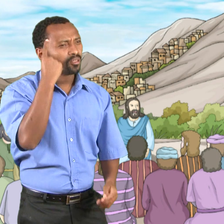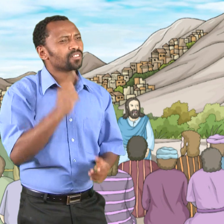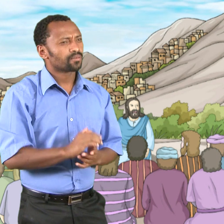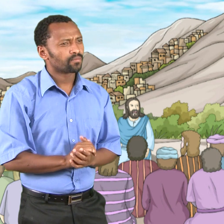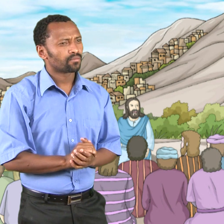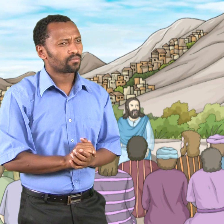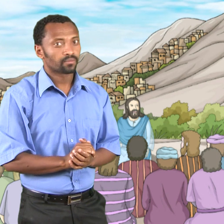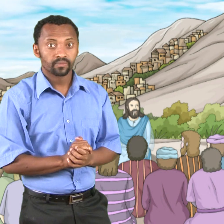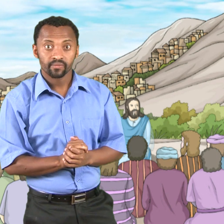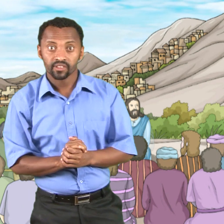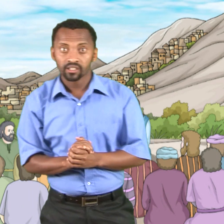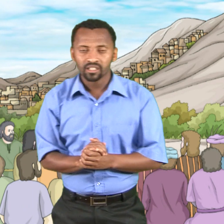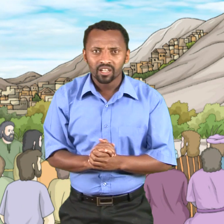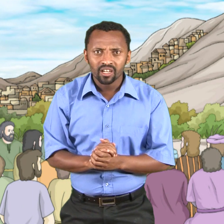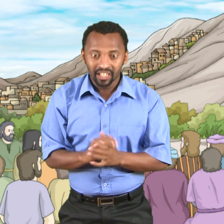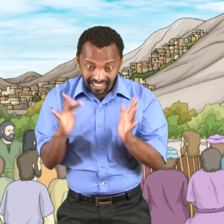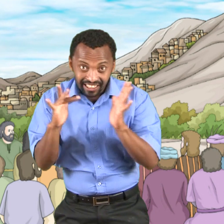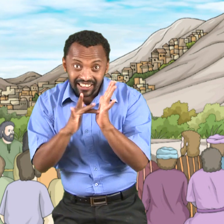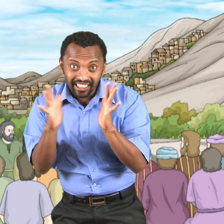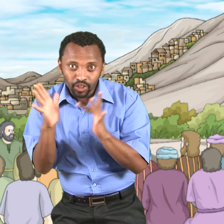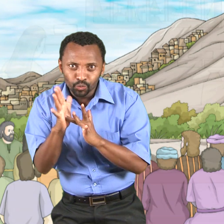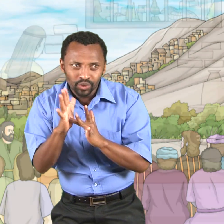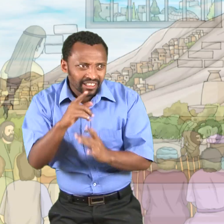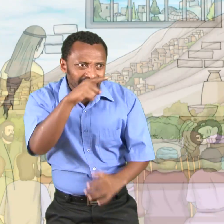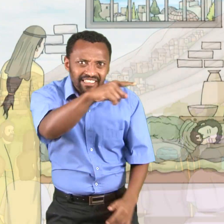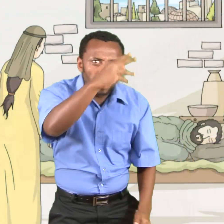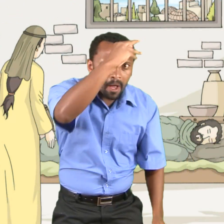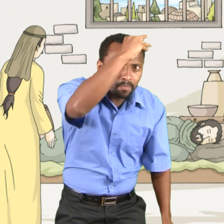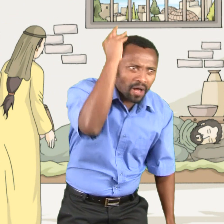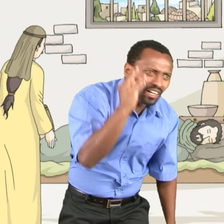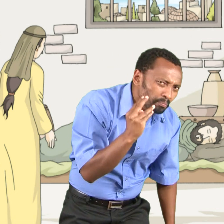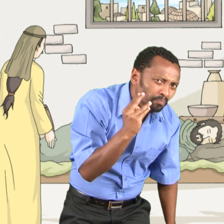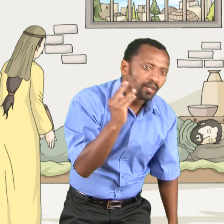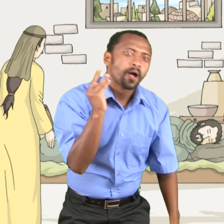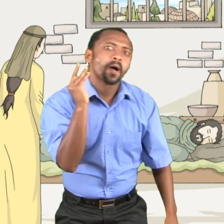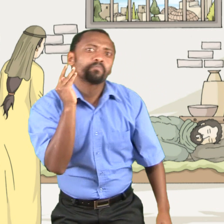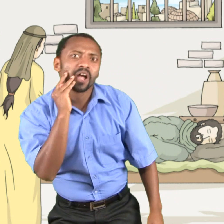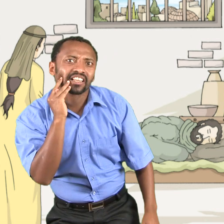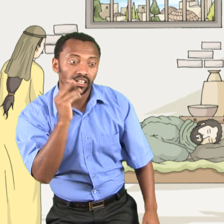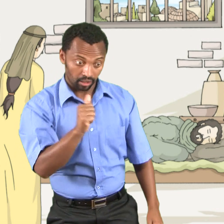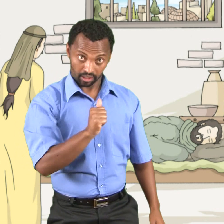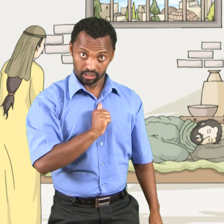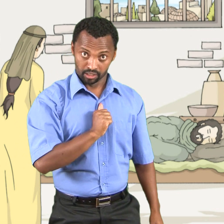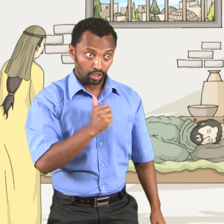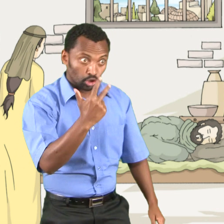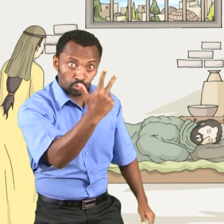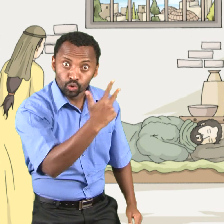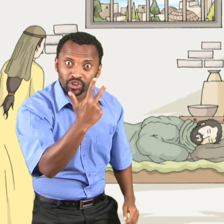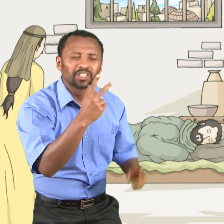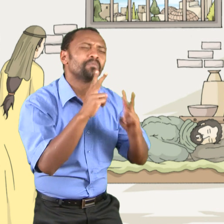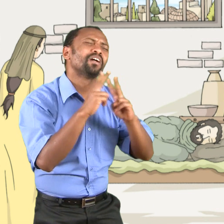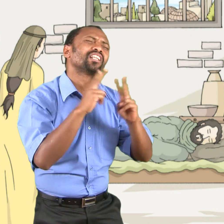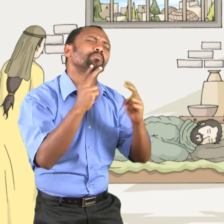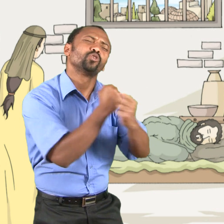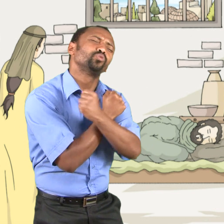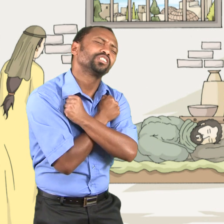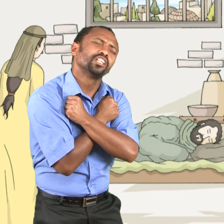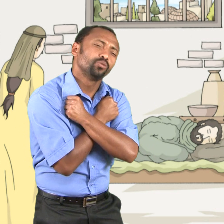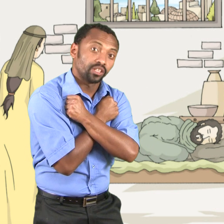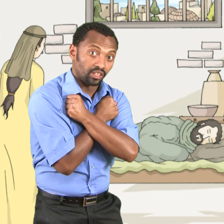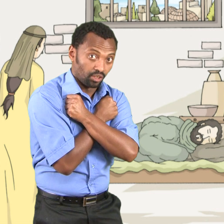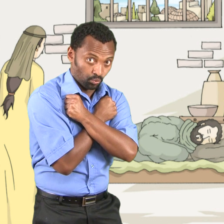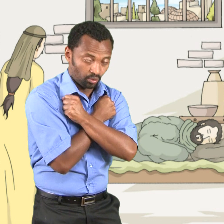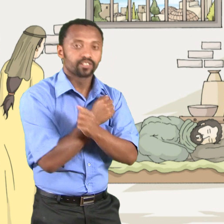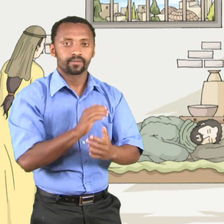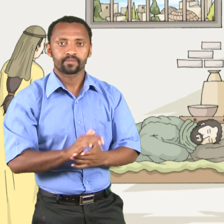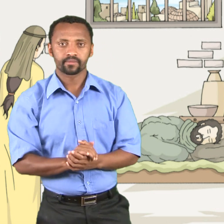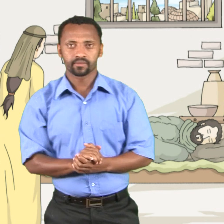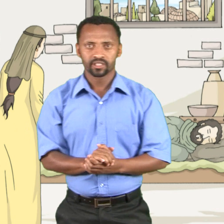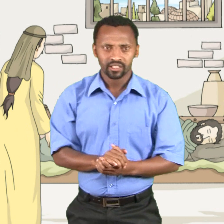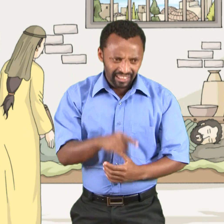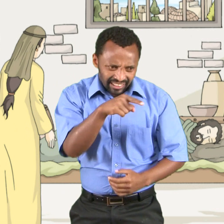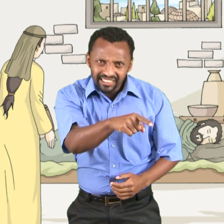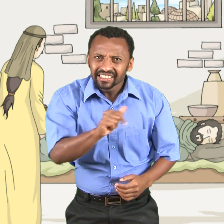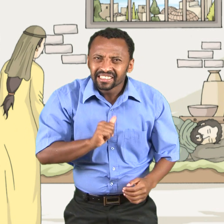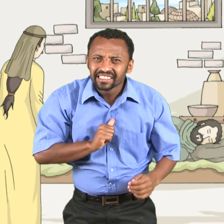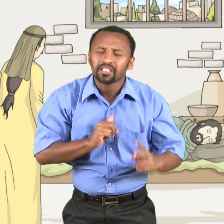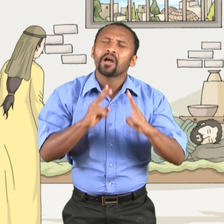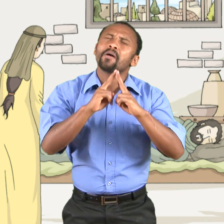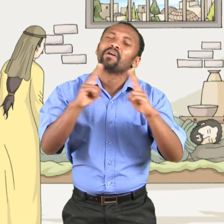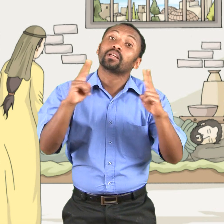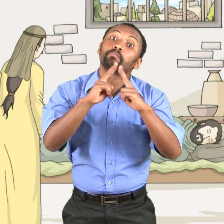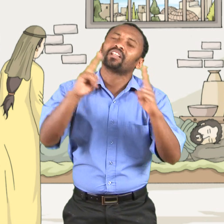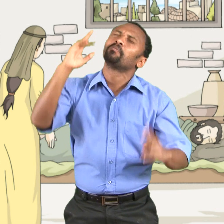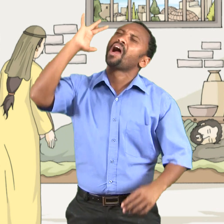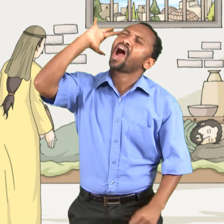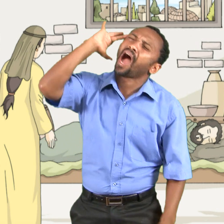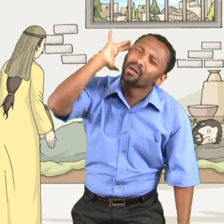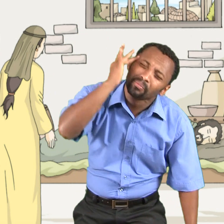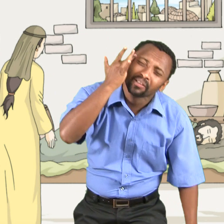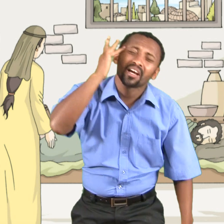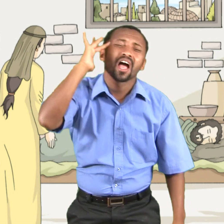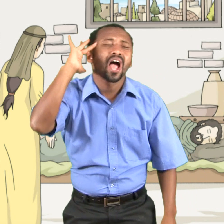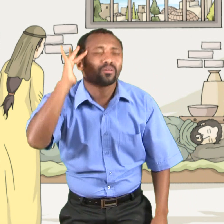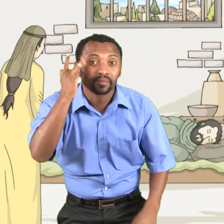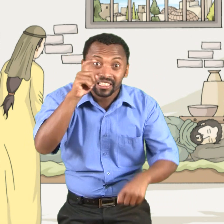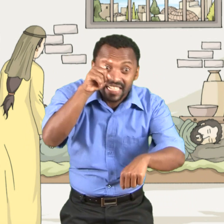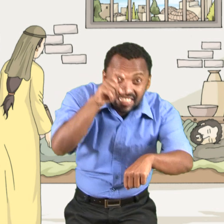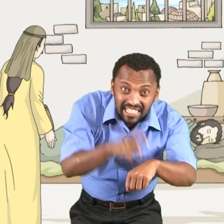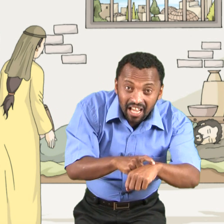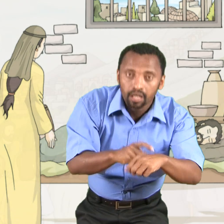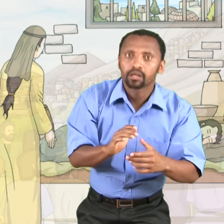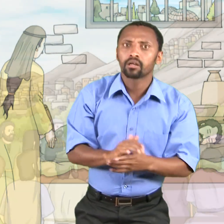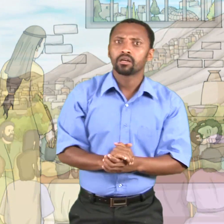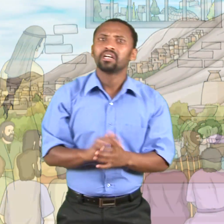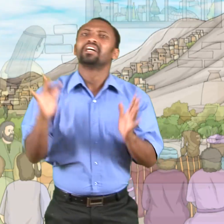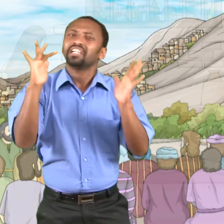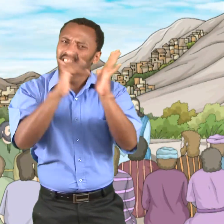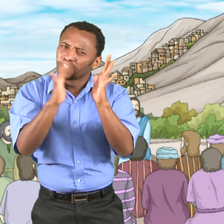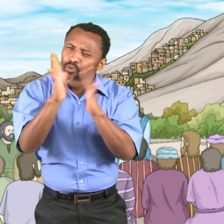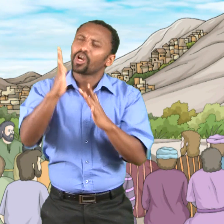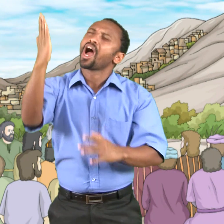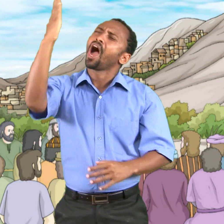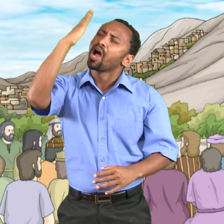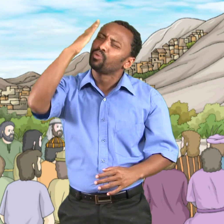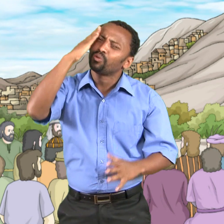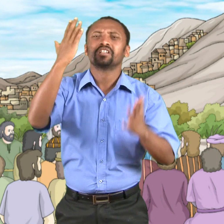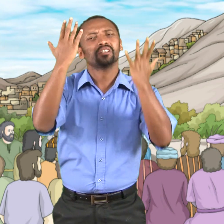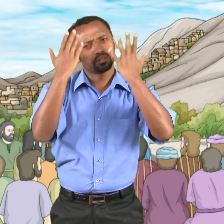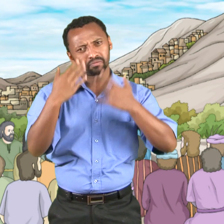Now Jesus loved Martha and her sister and Lazarus.